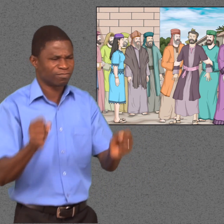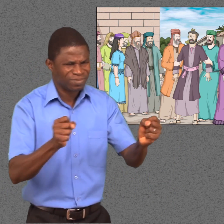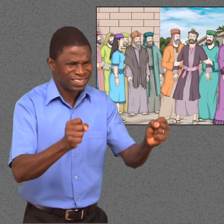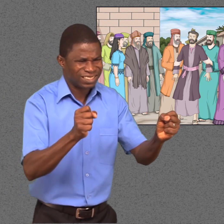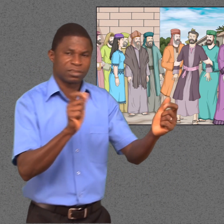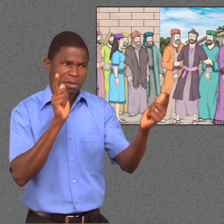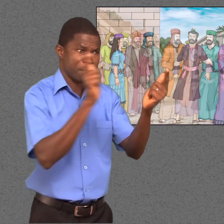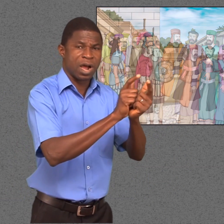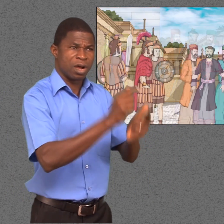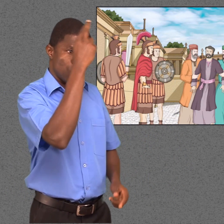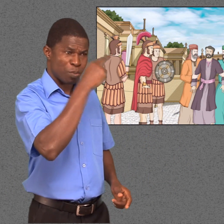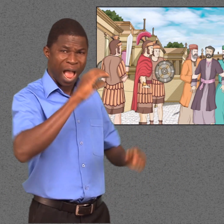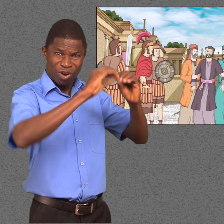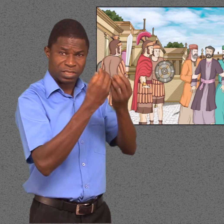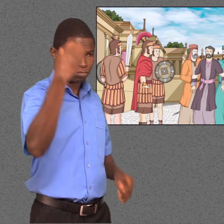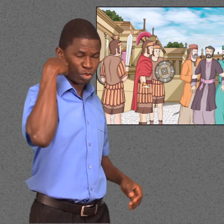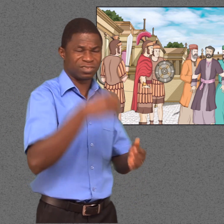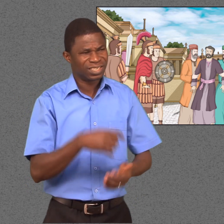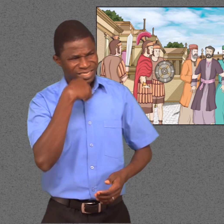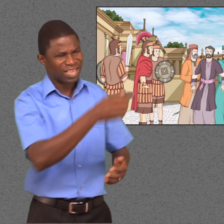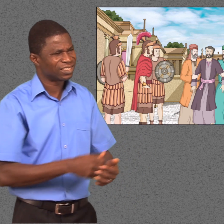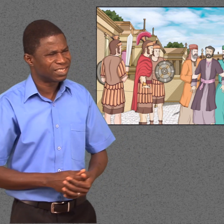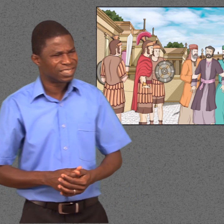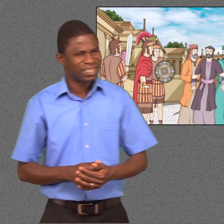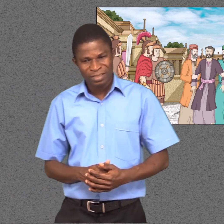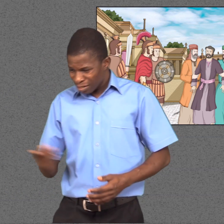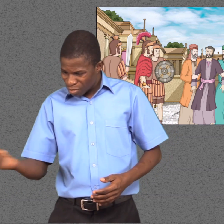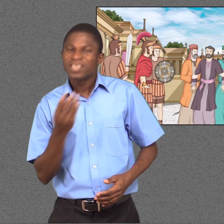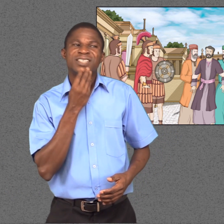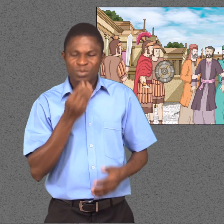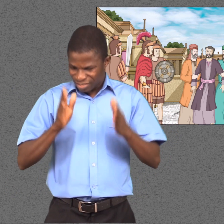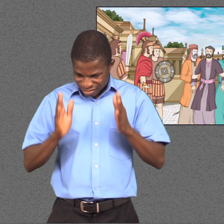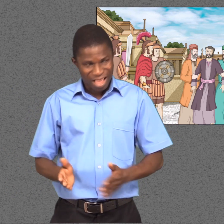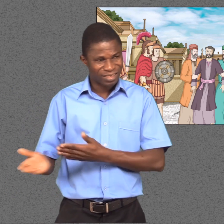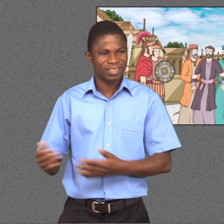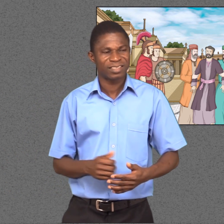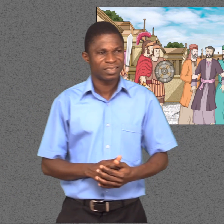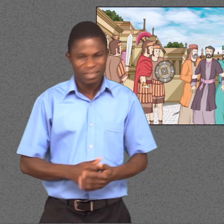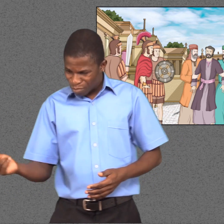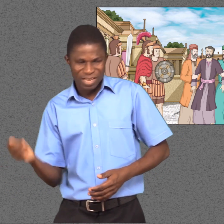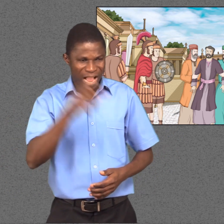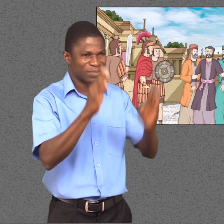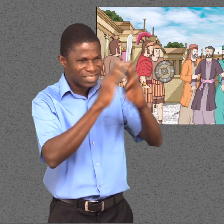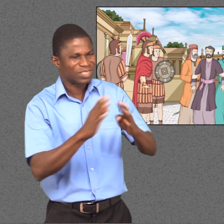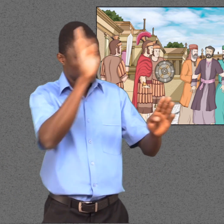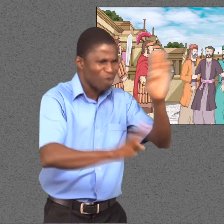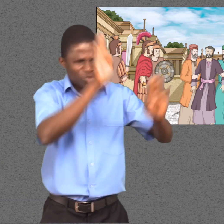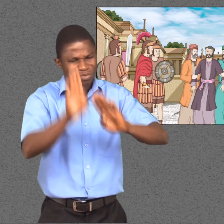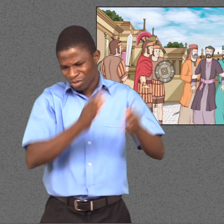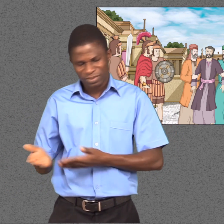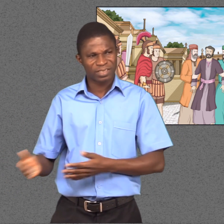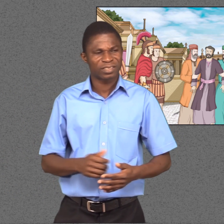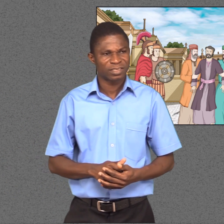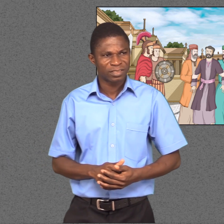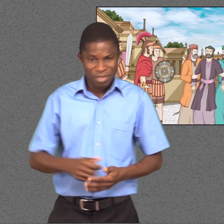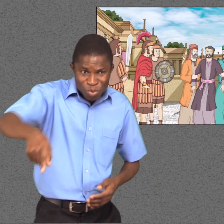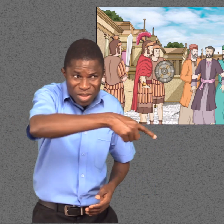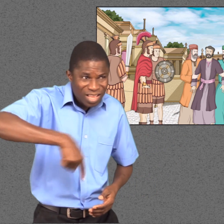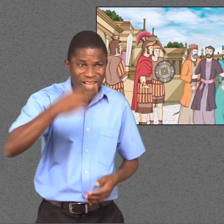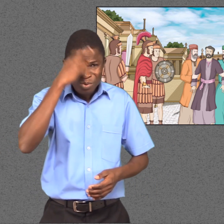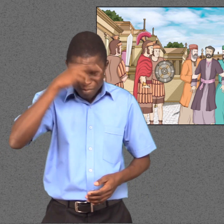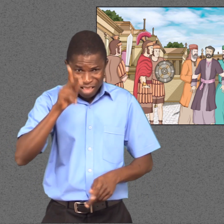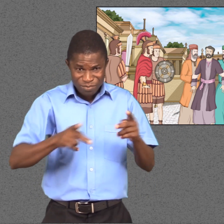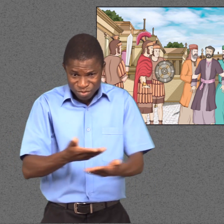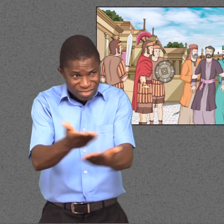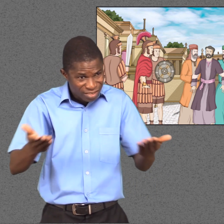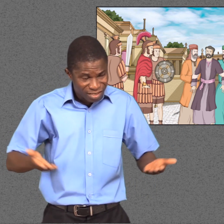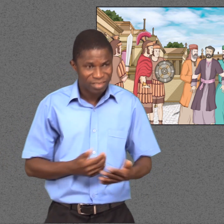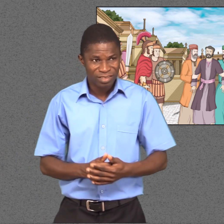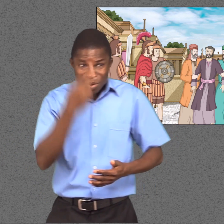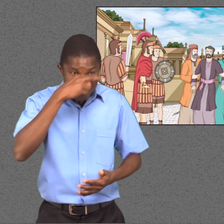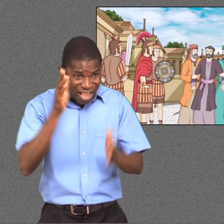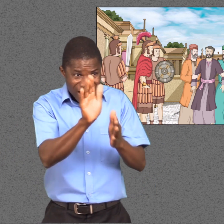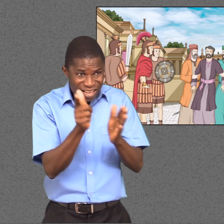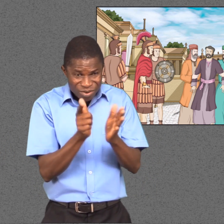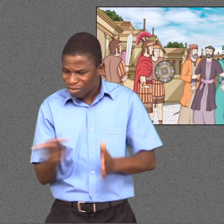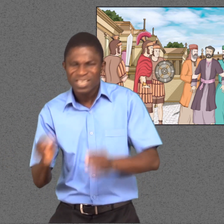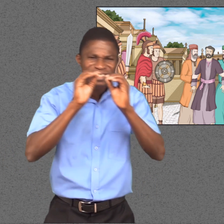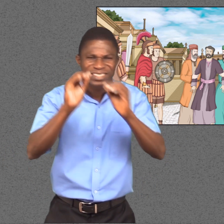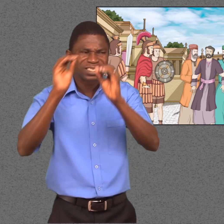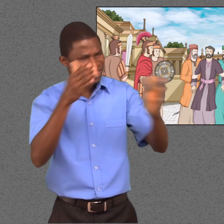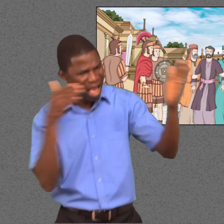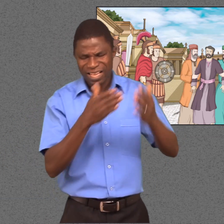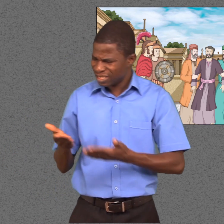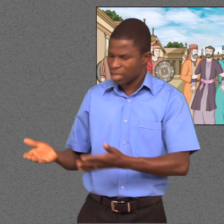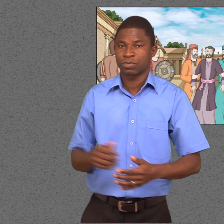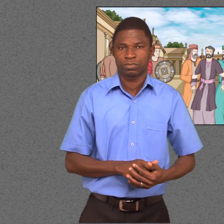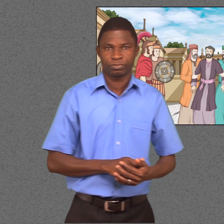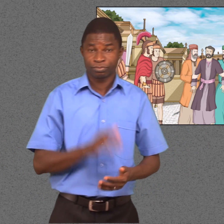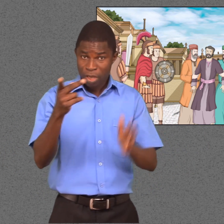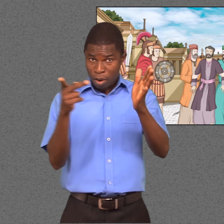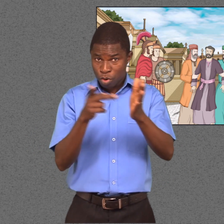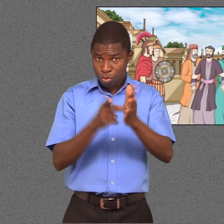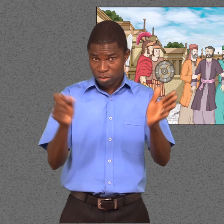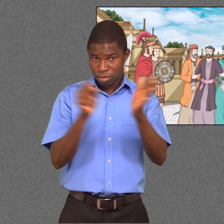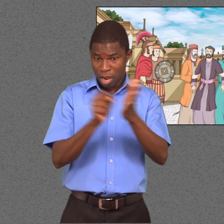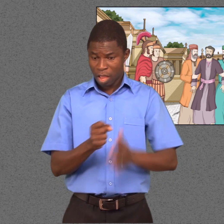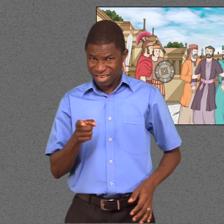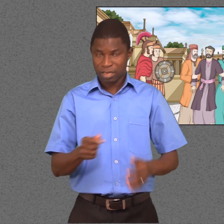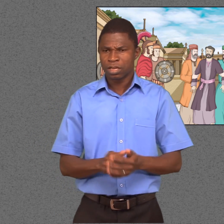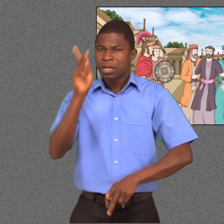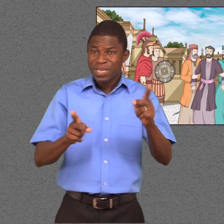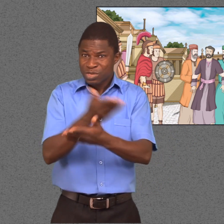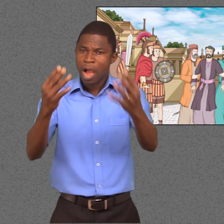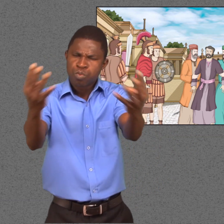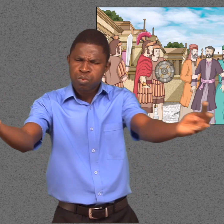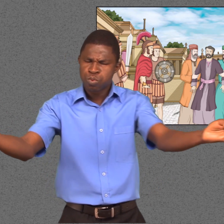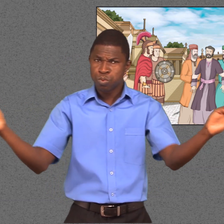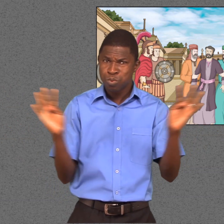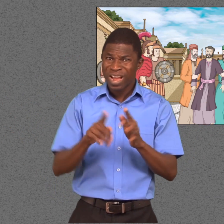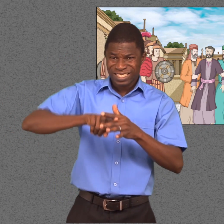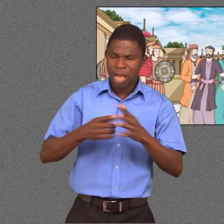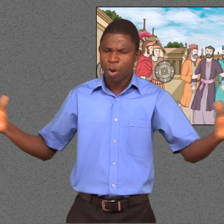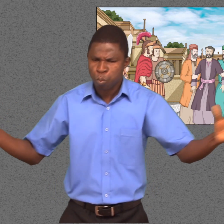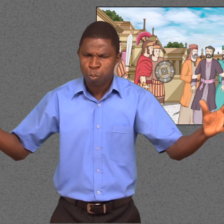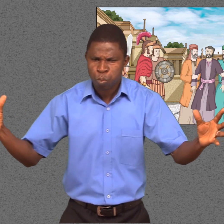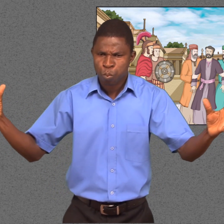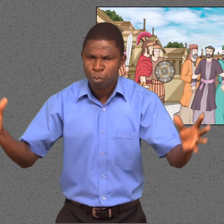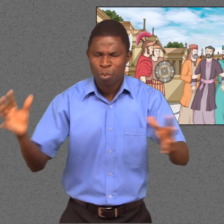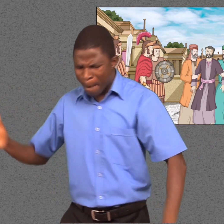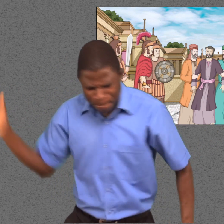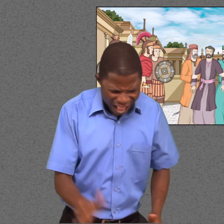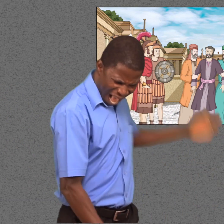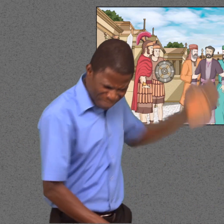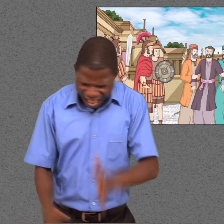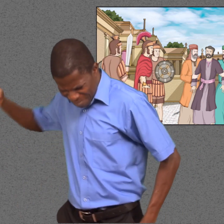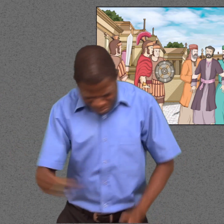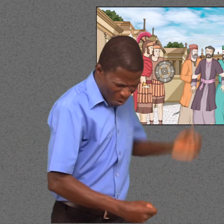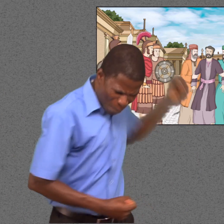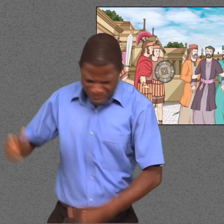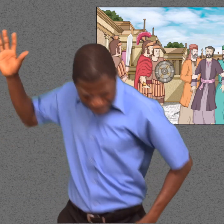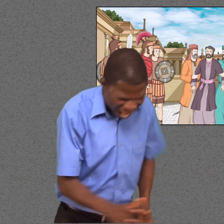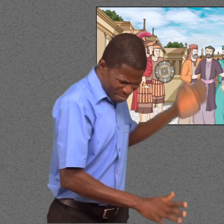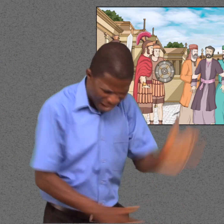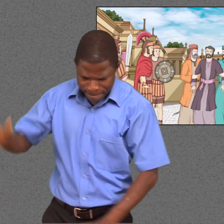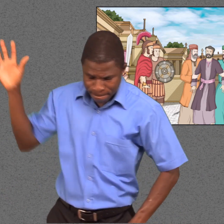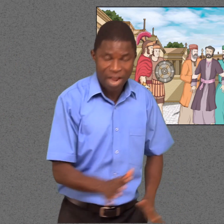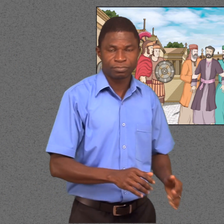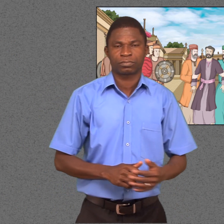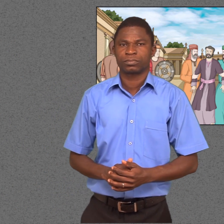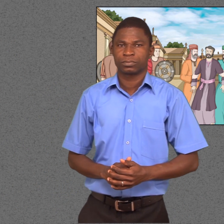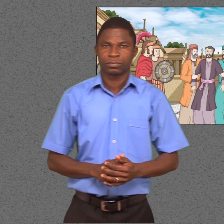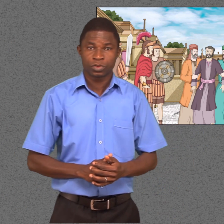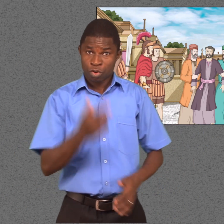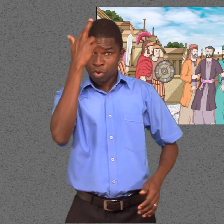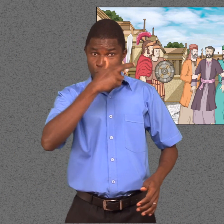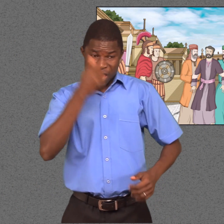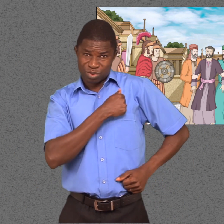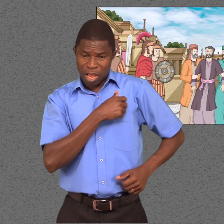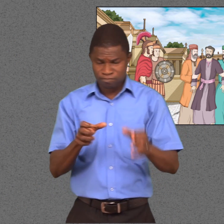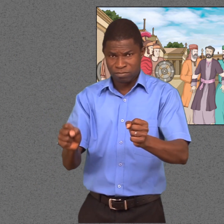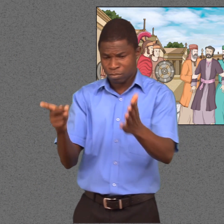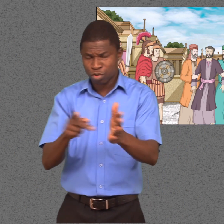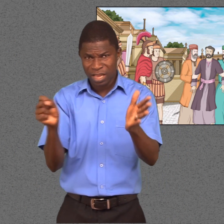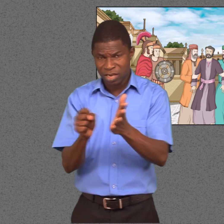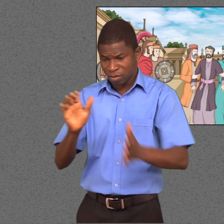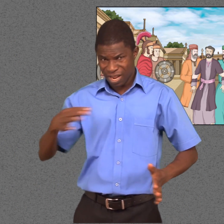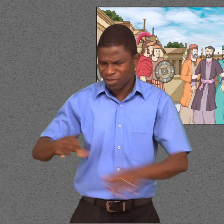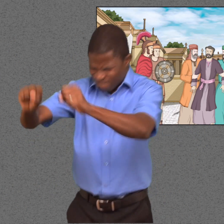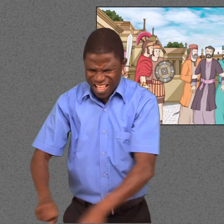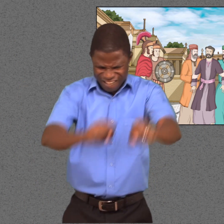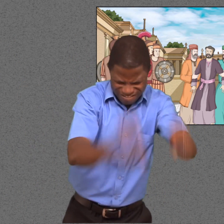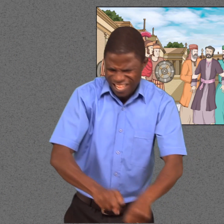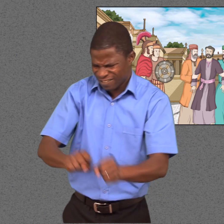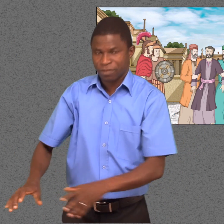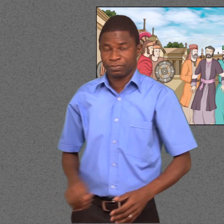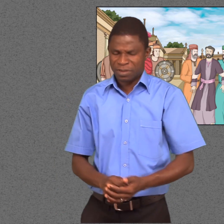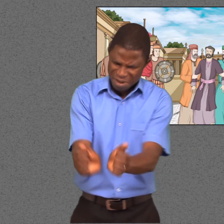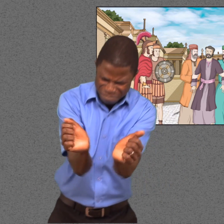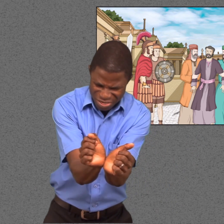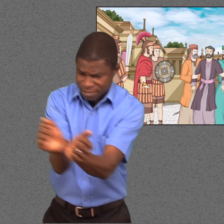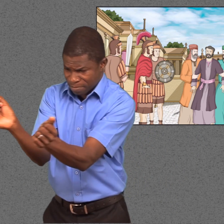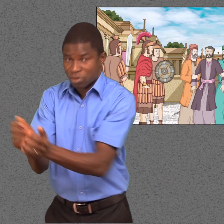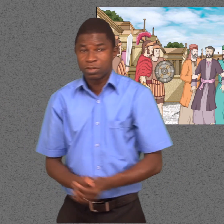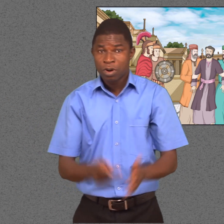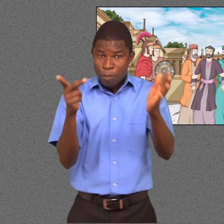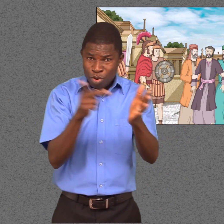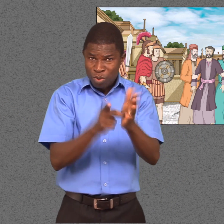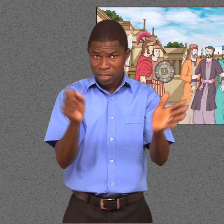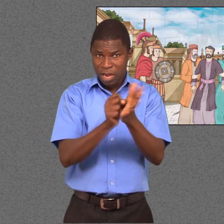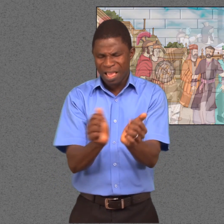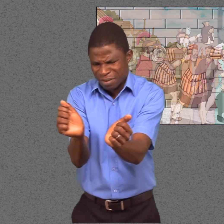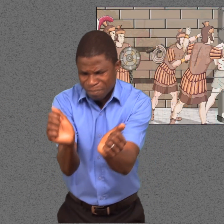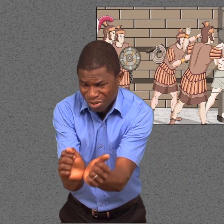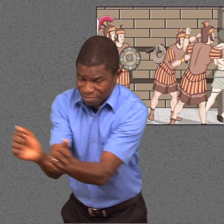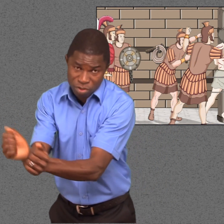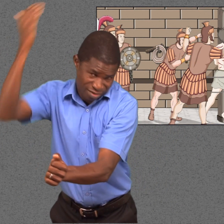They brought them to the magistrates and said, “These men are Jews and are throwing our city into turmoil by promoting customs that are unlawful for us Romans to adopt or practice.”